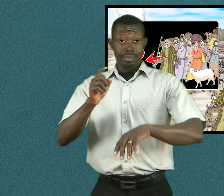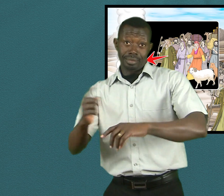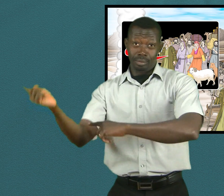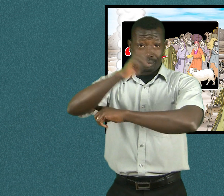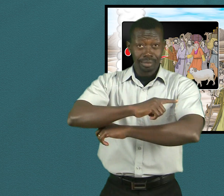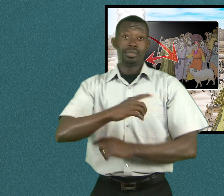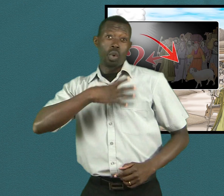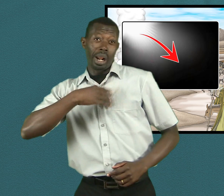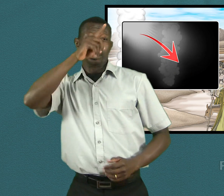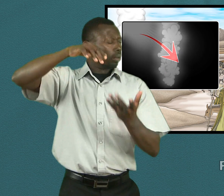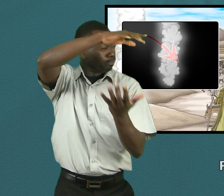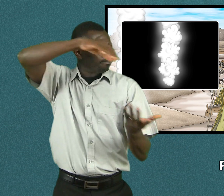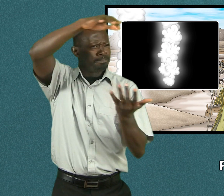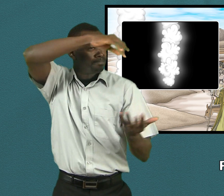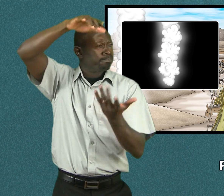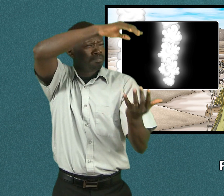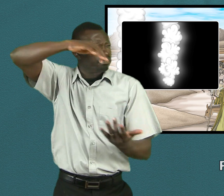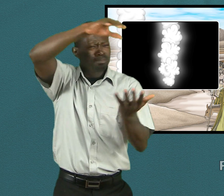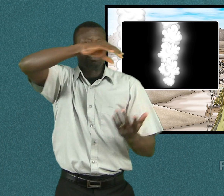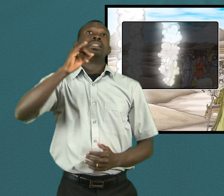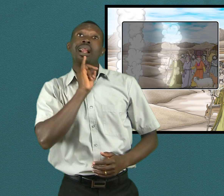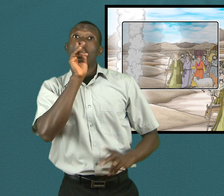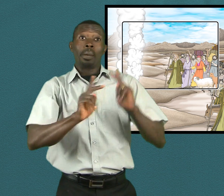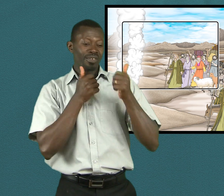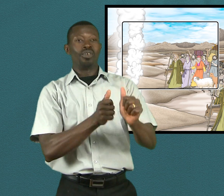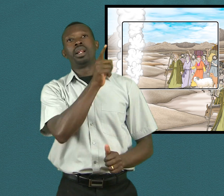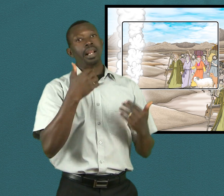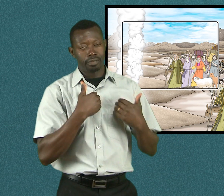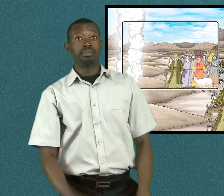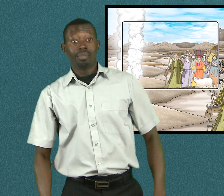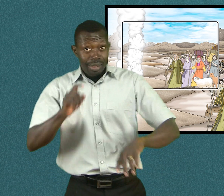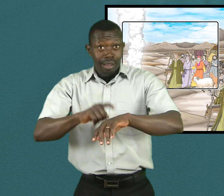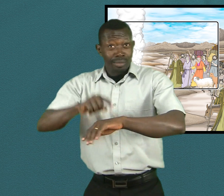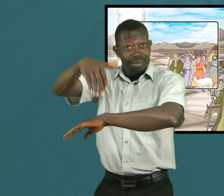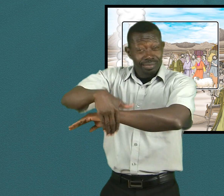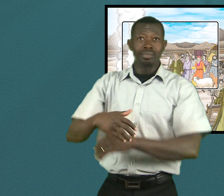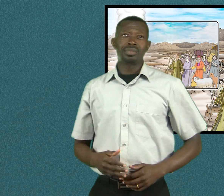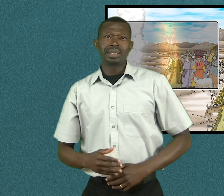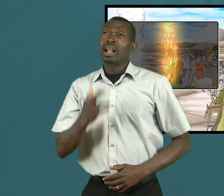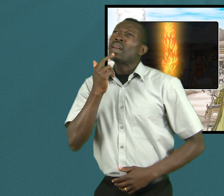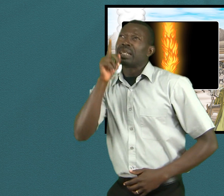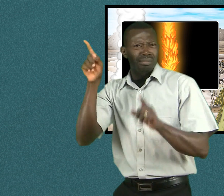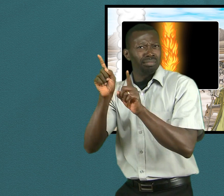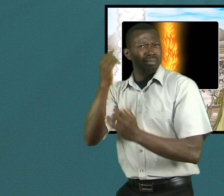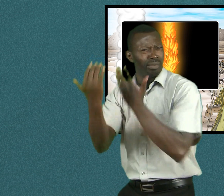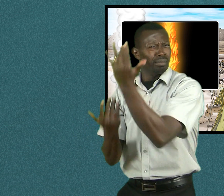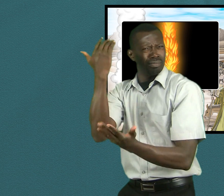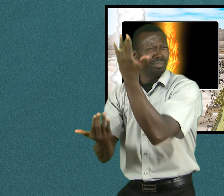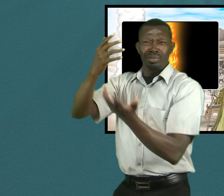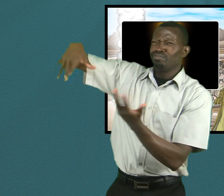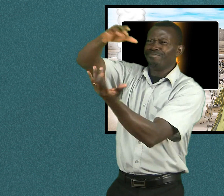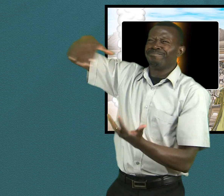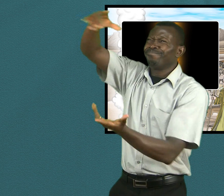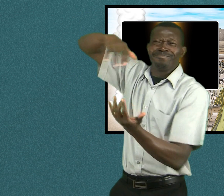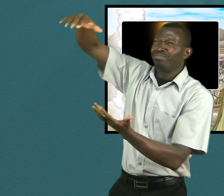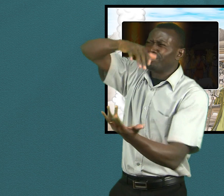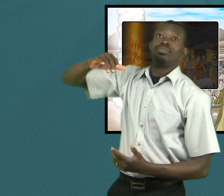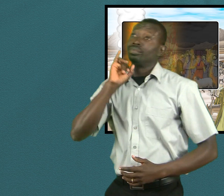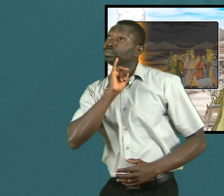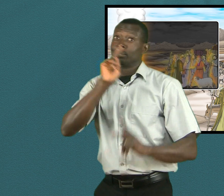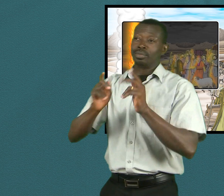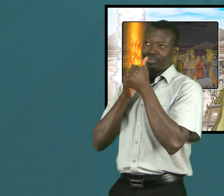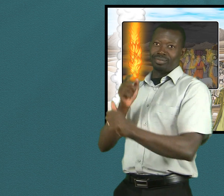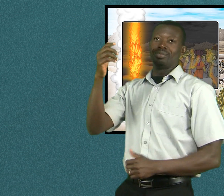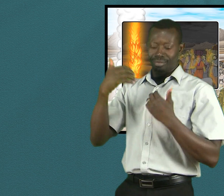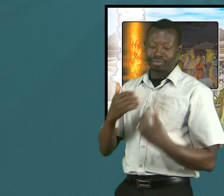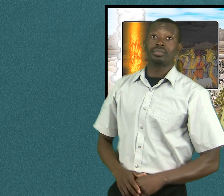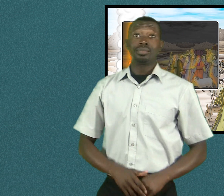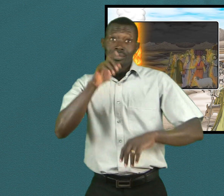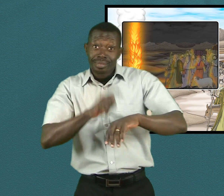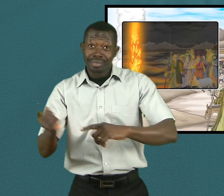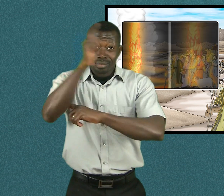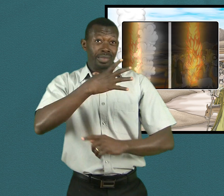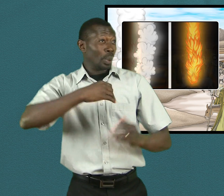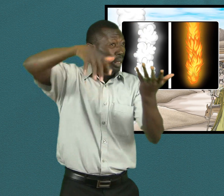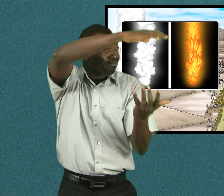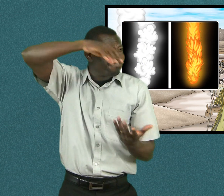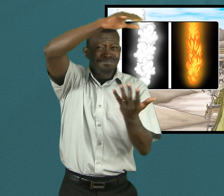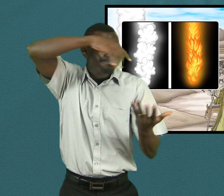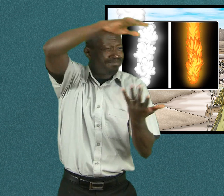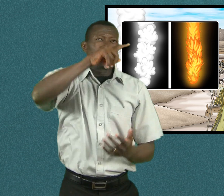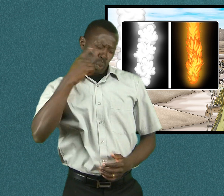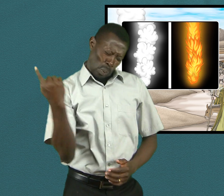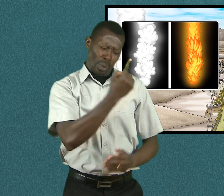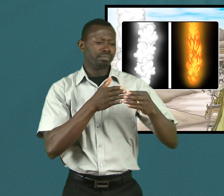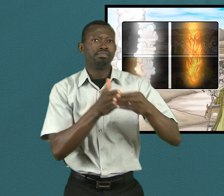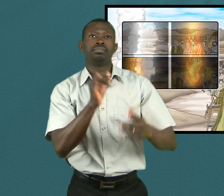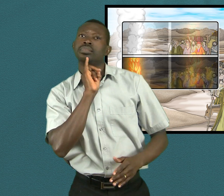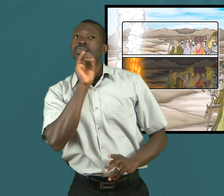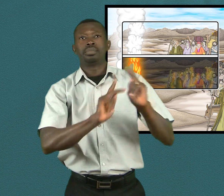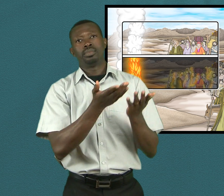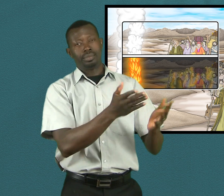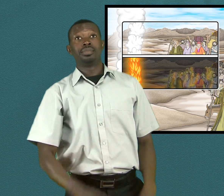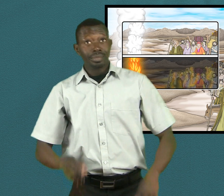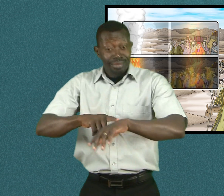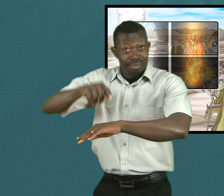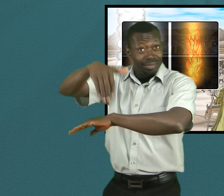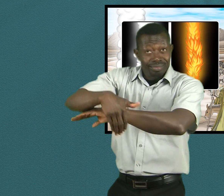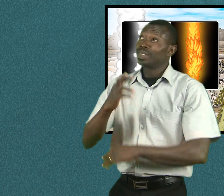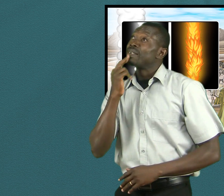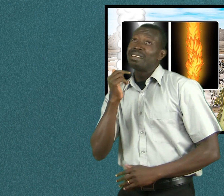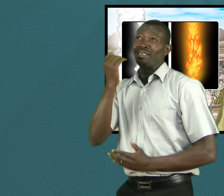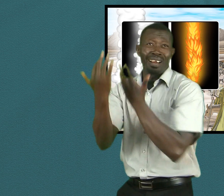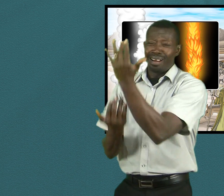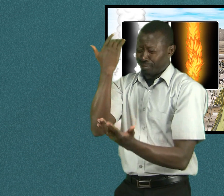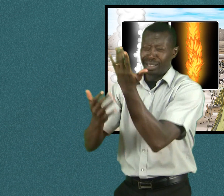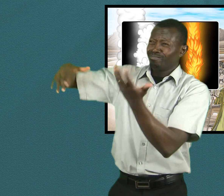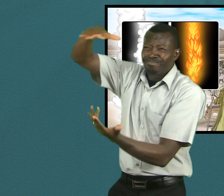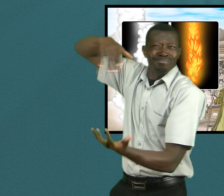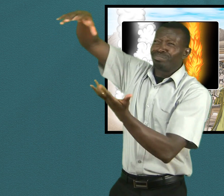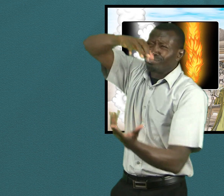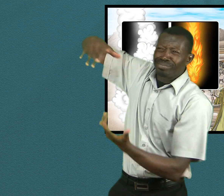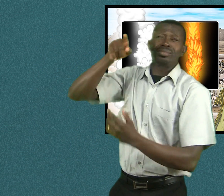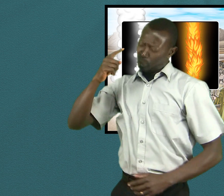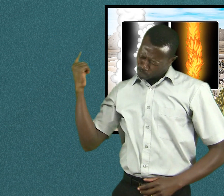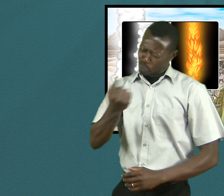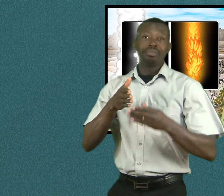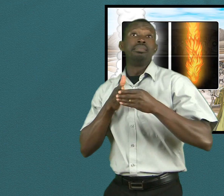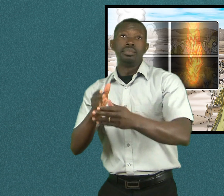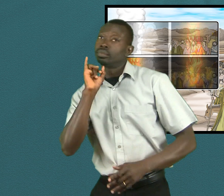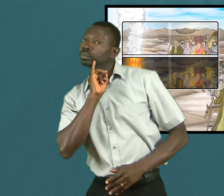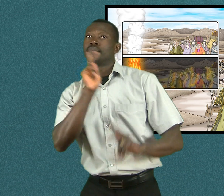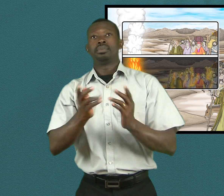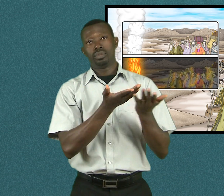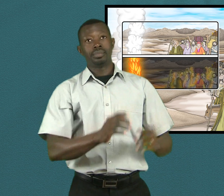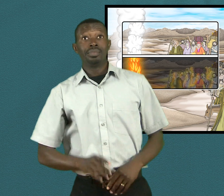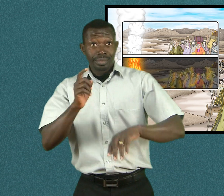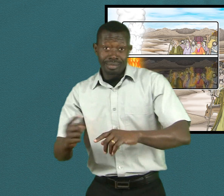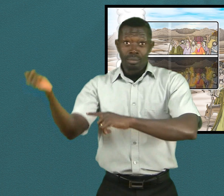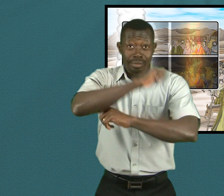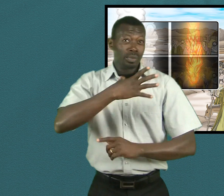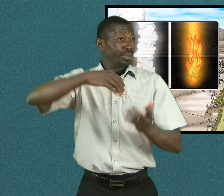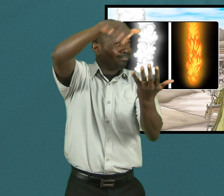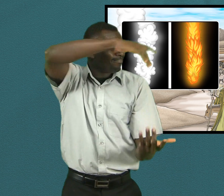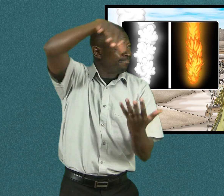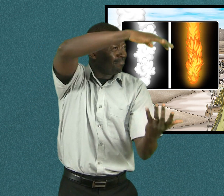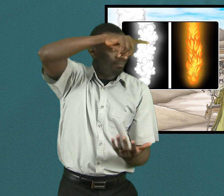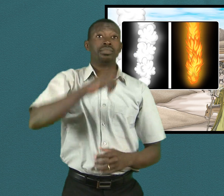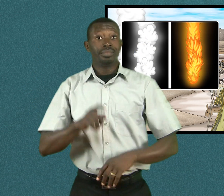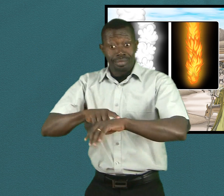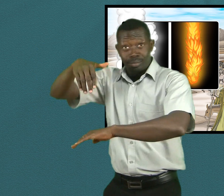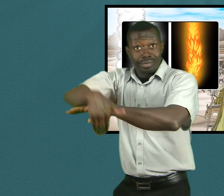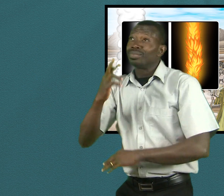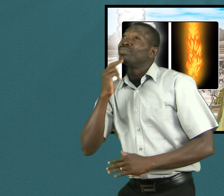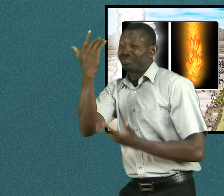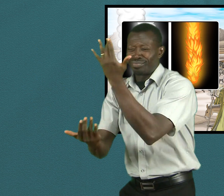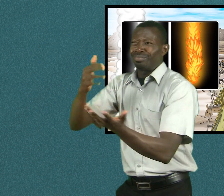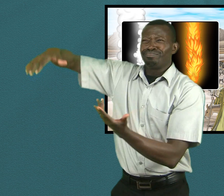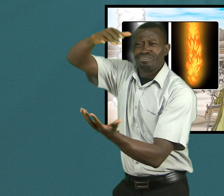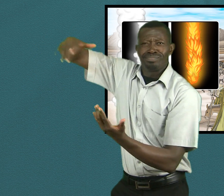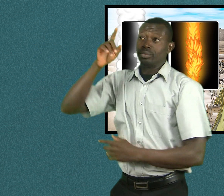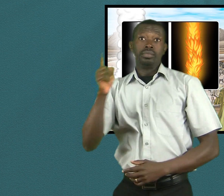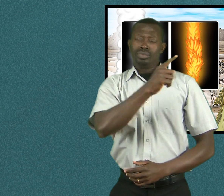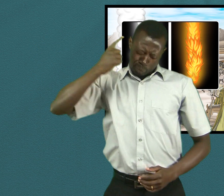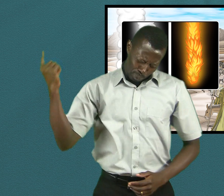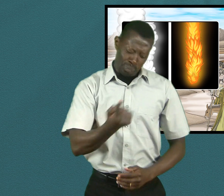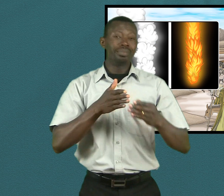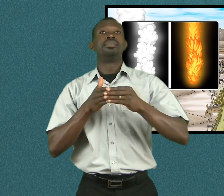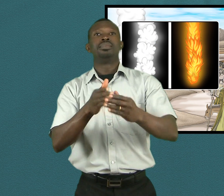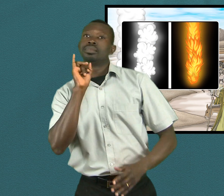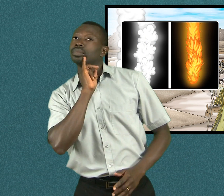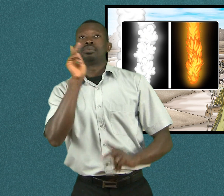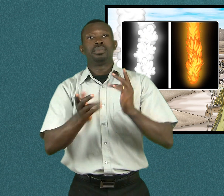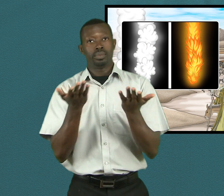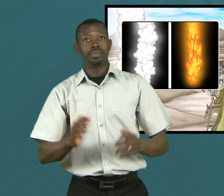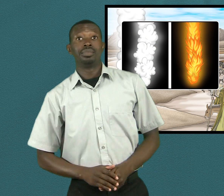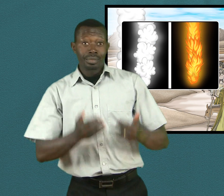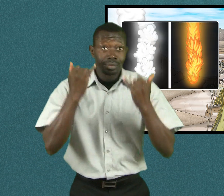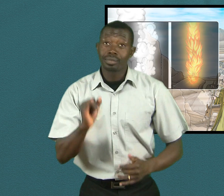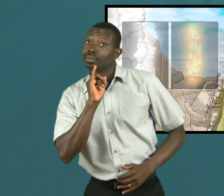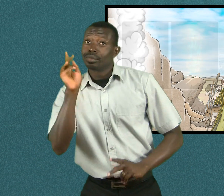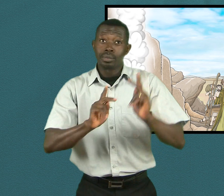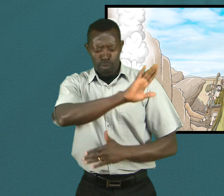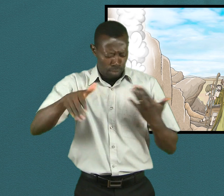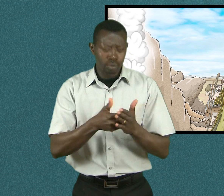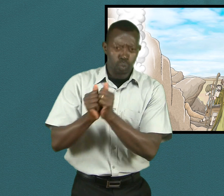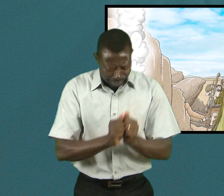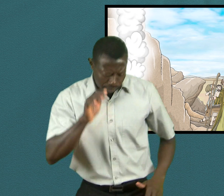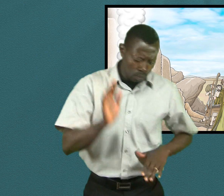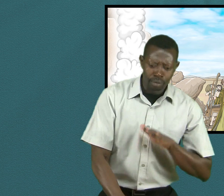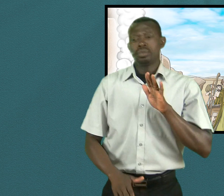And the LORD went before them in a pillar of cloud to guide their way by day, and in a pillar of fire to give them light by night, so that they could travel by day or night.